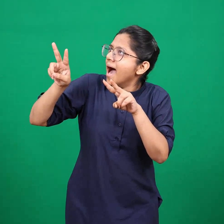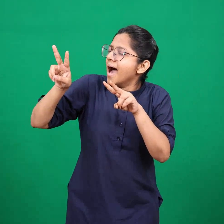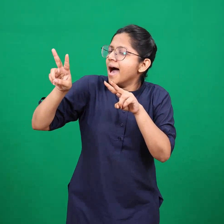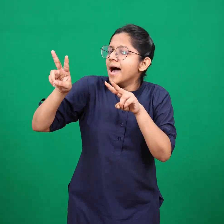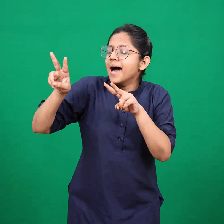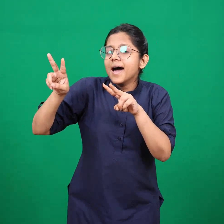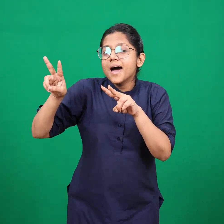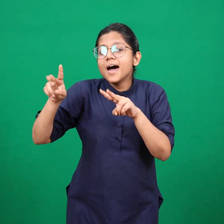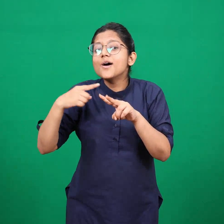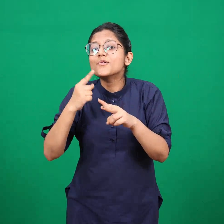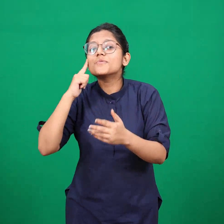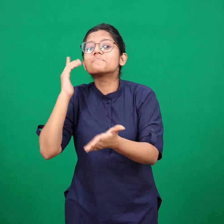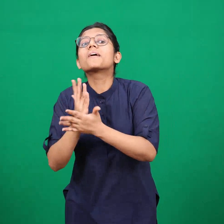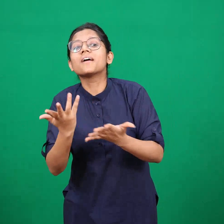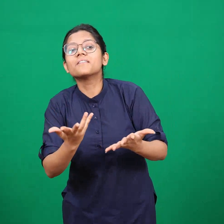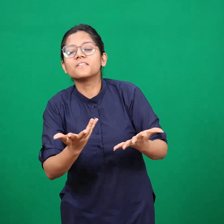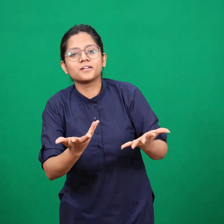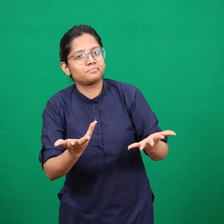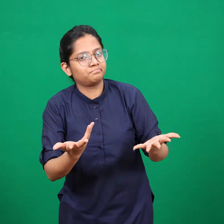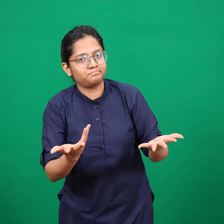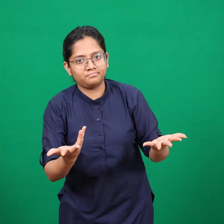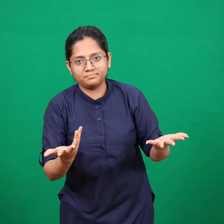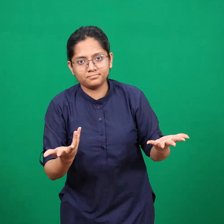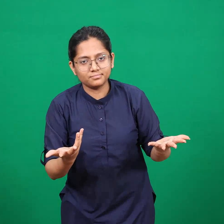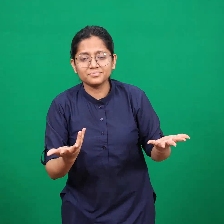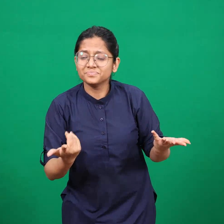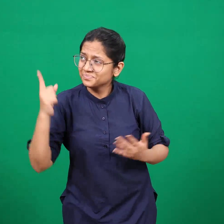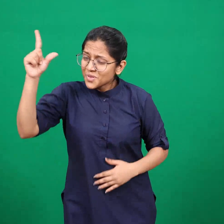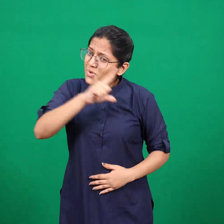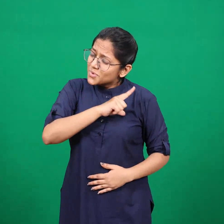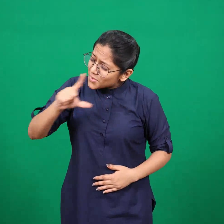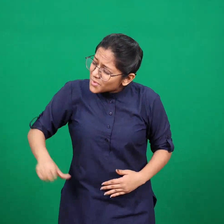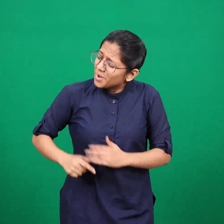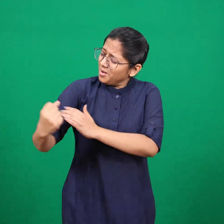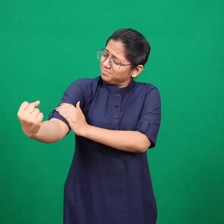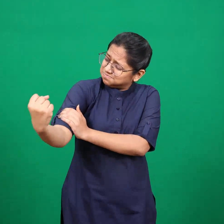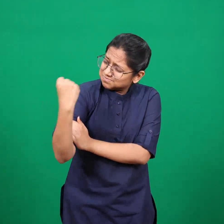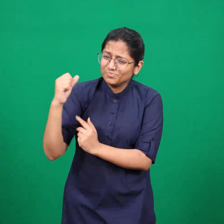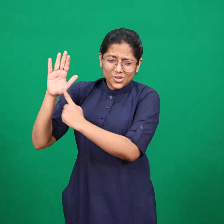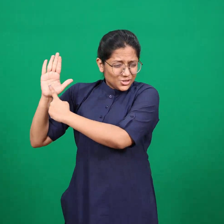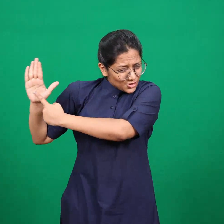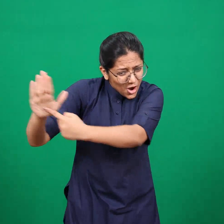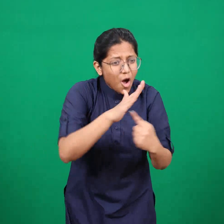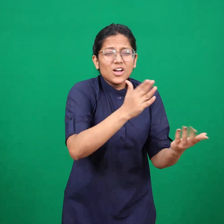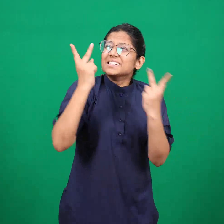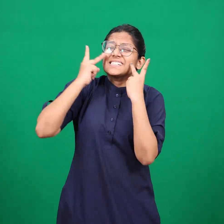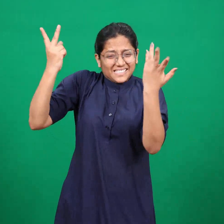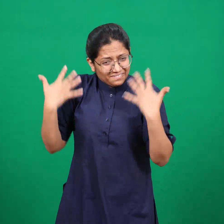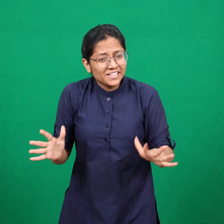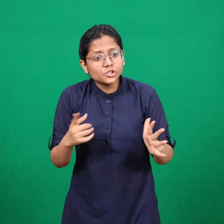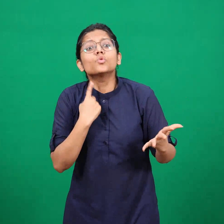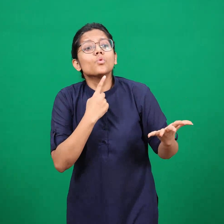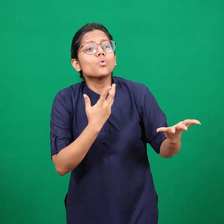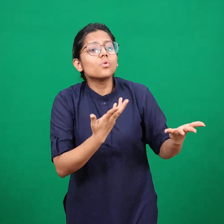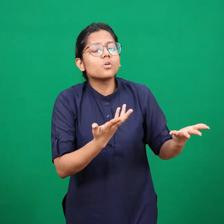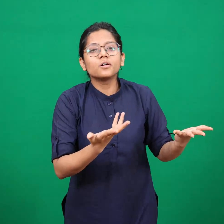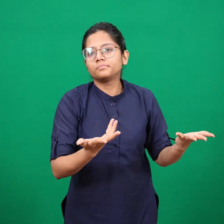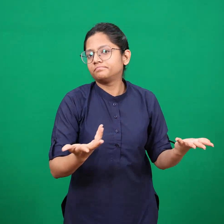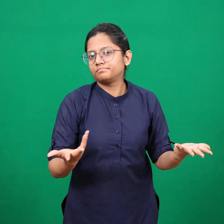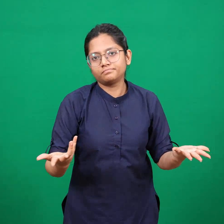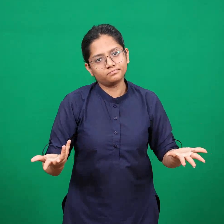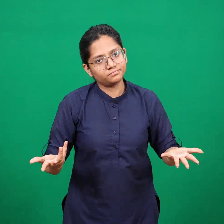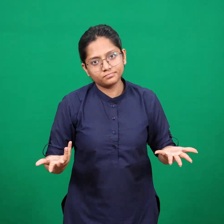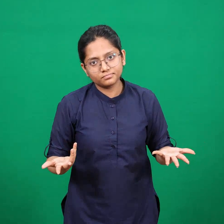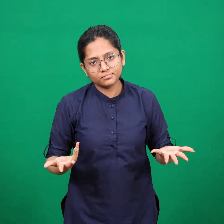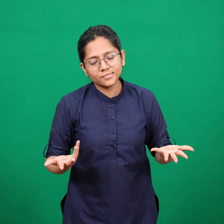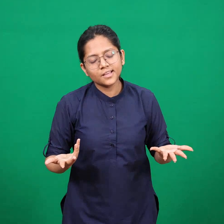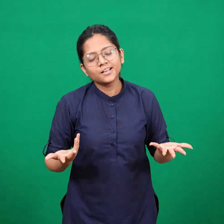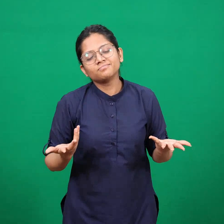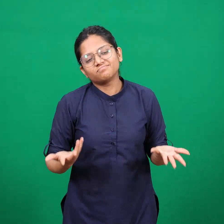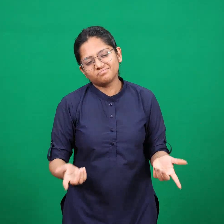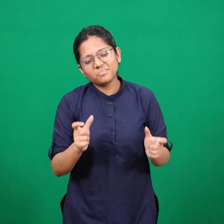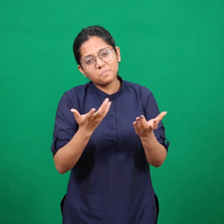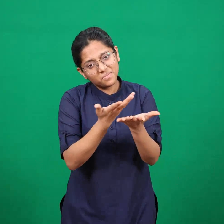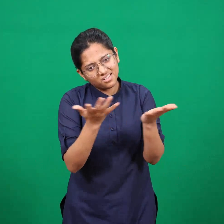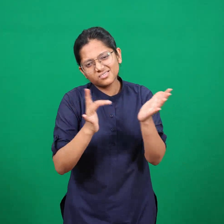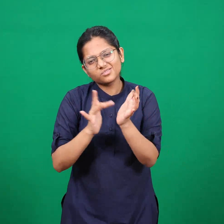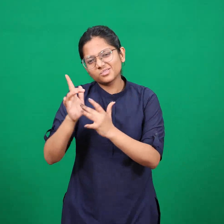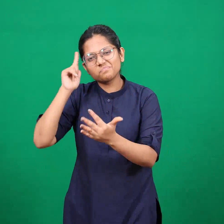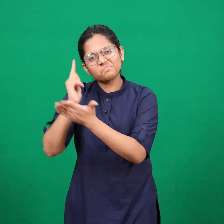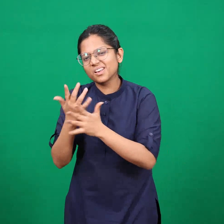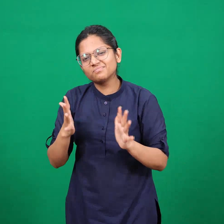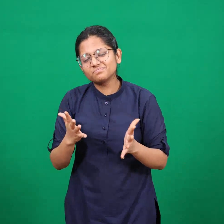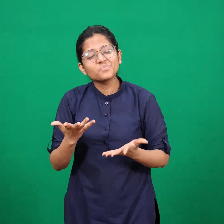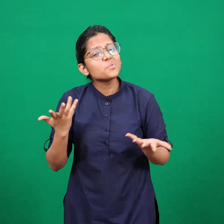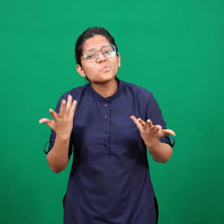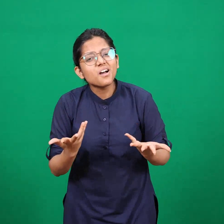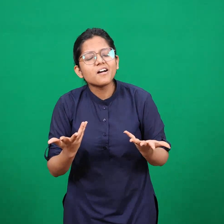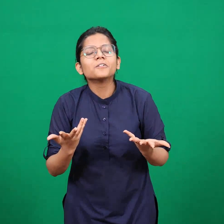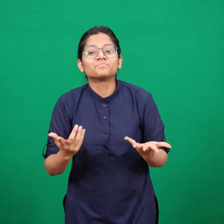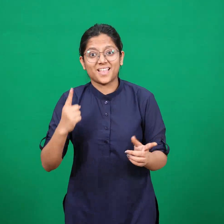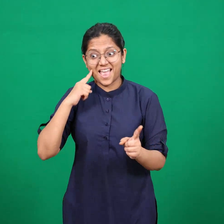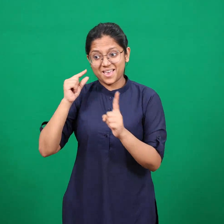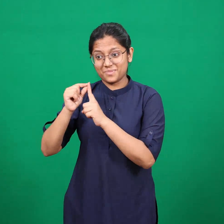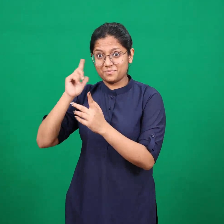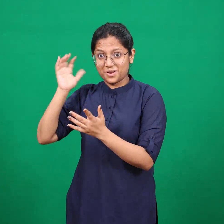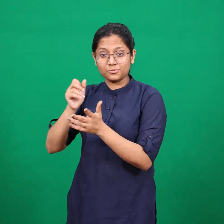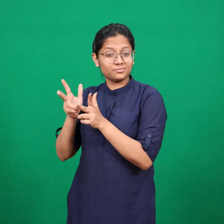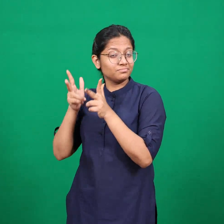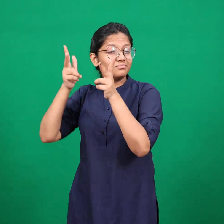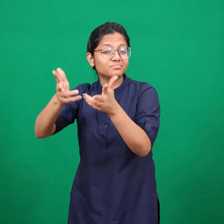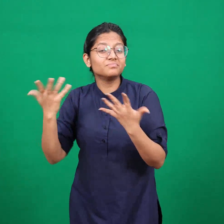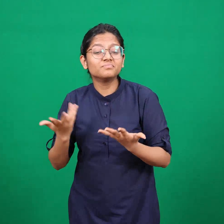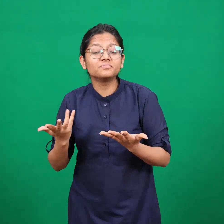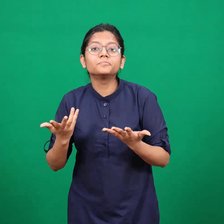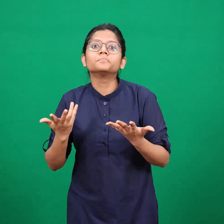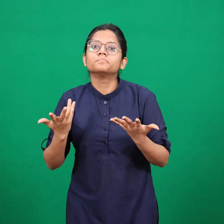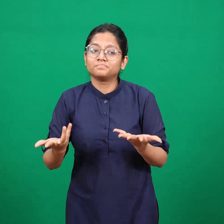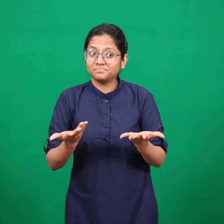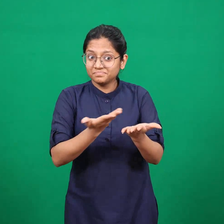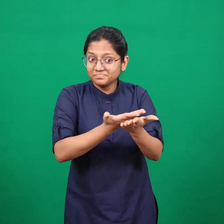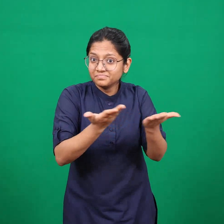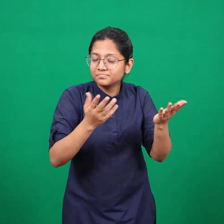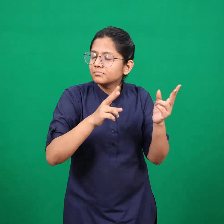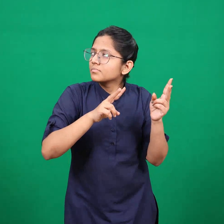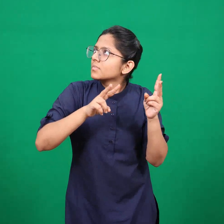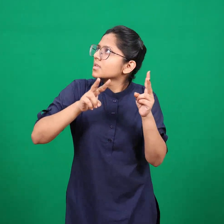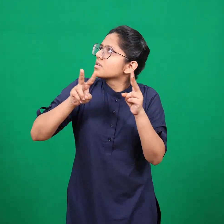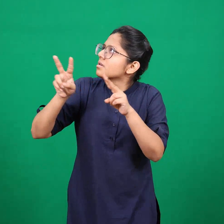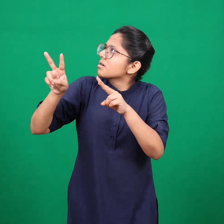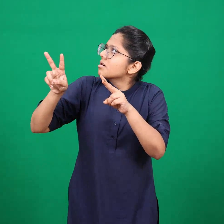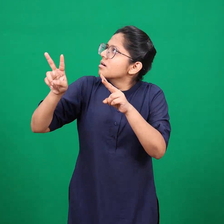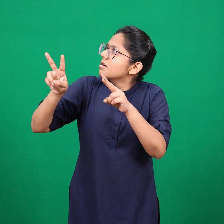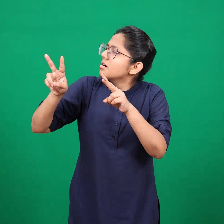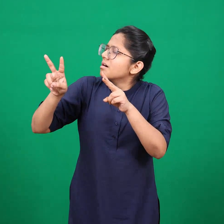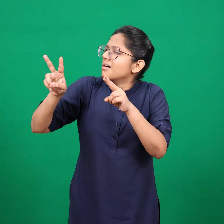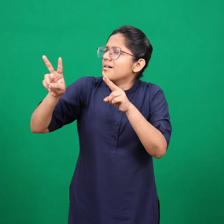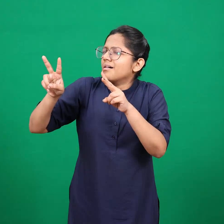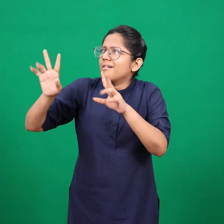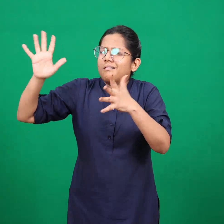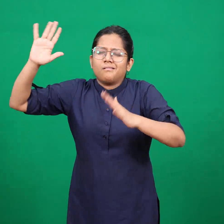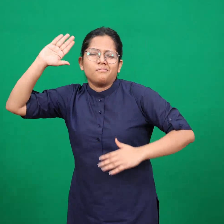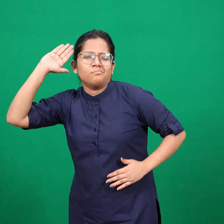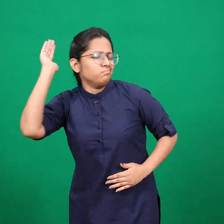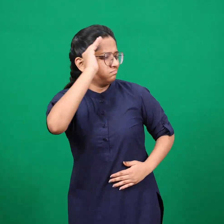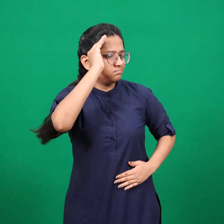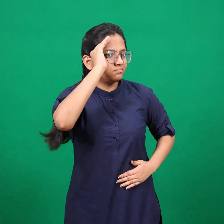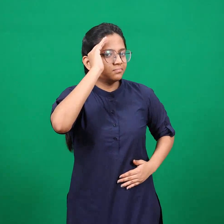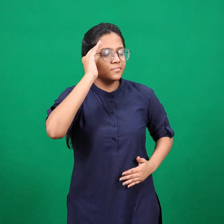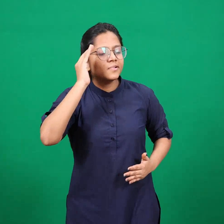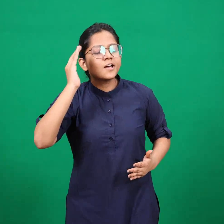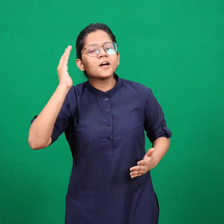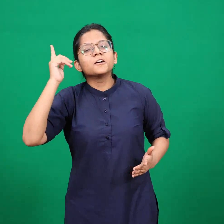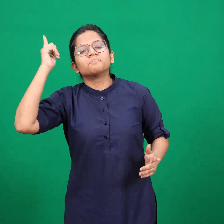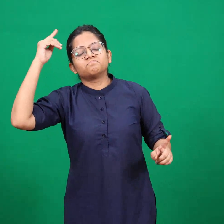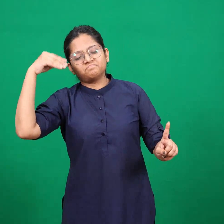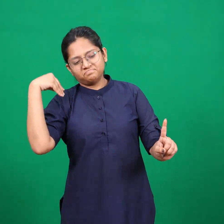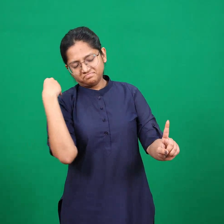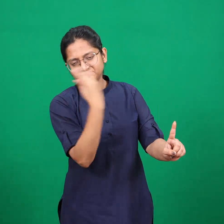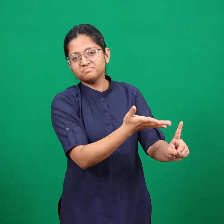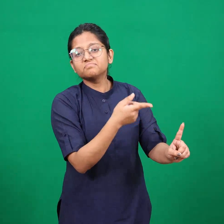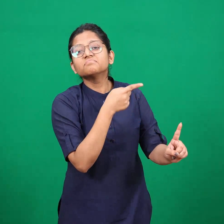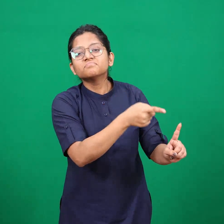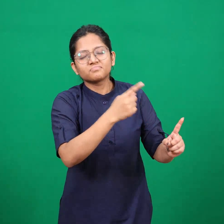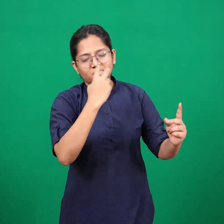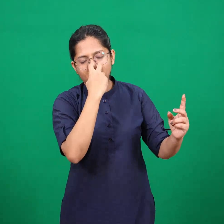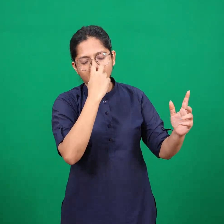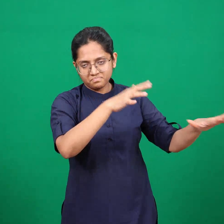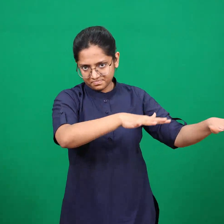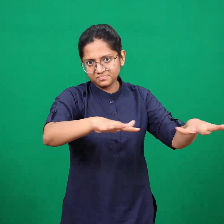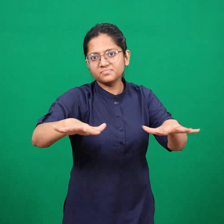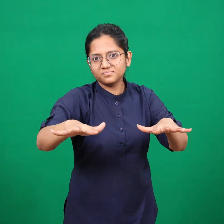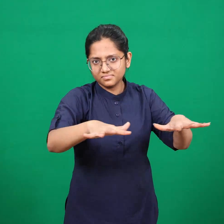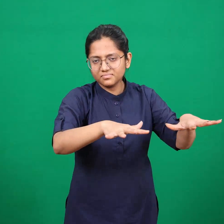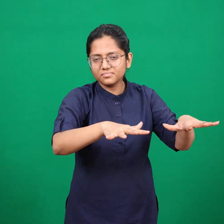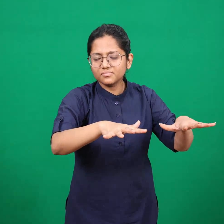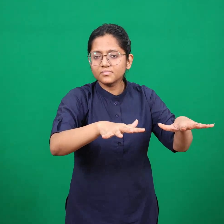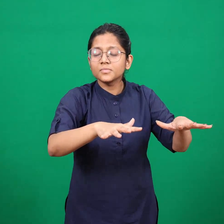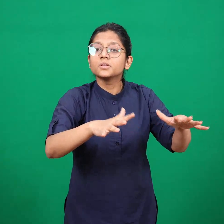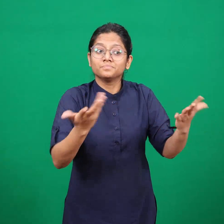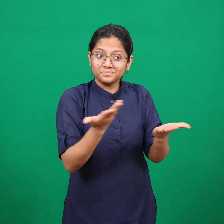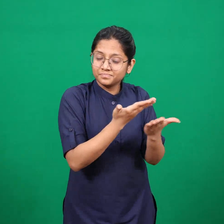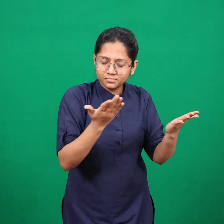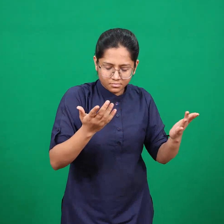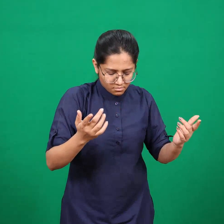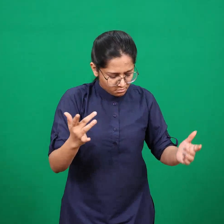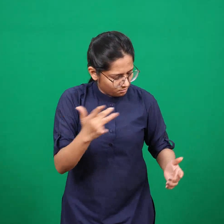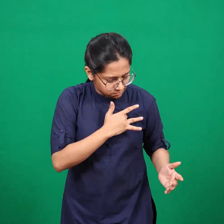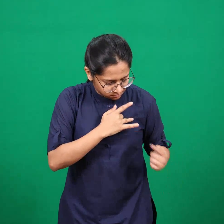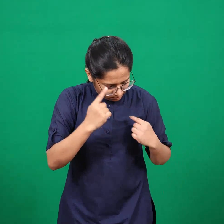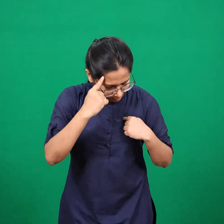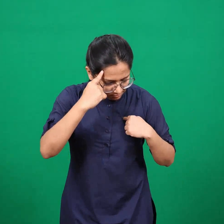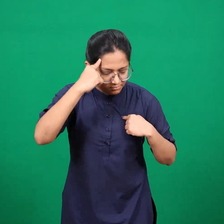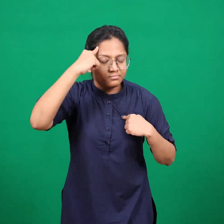And to whom has the arm of the Lord been revealed?" For this reason they were unable to believe.